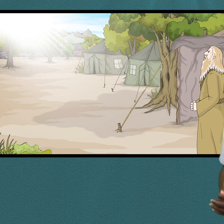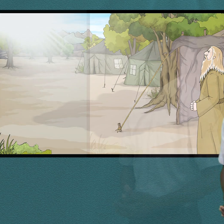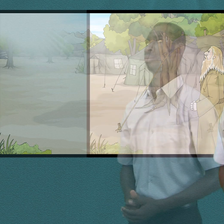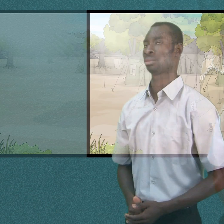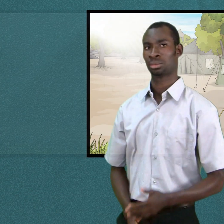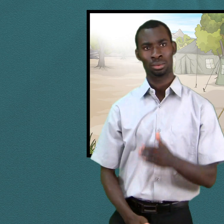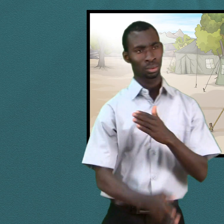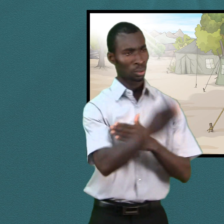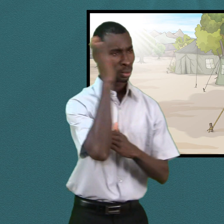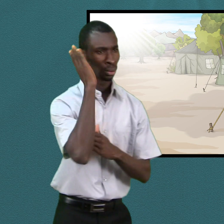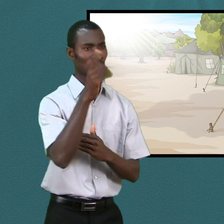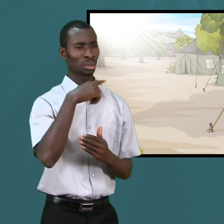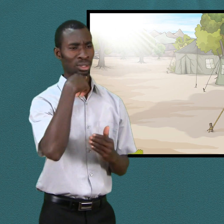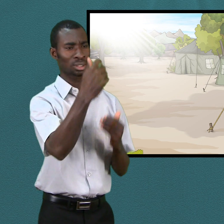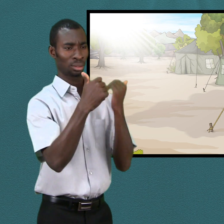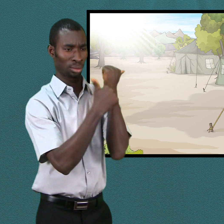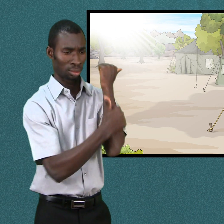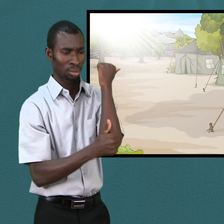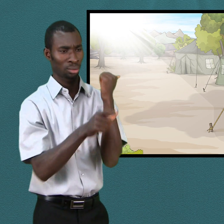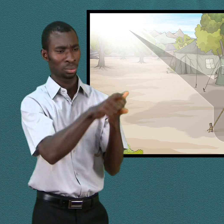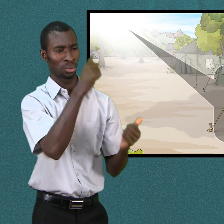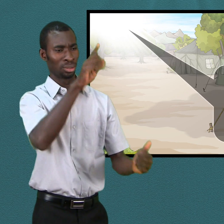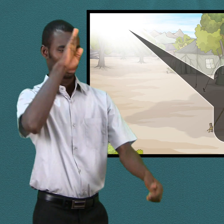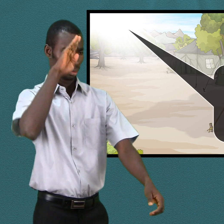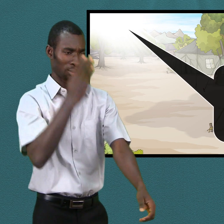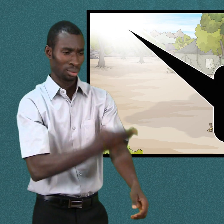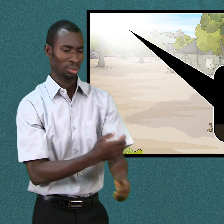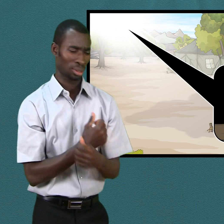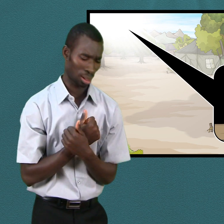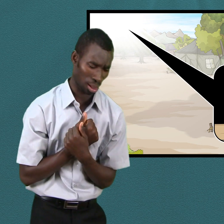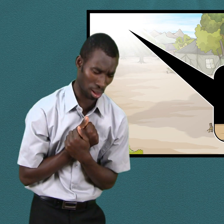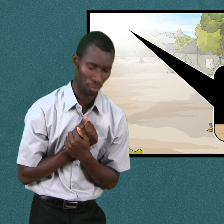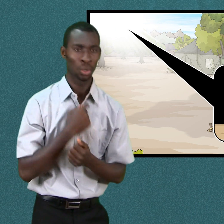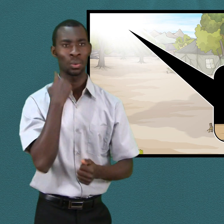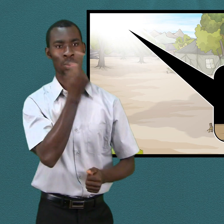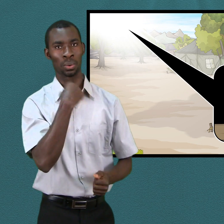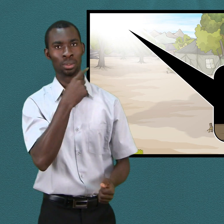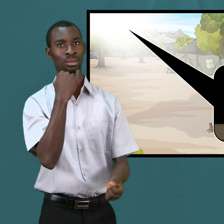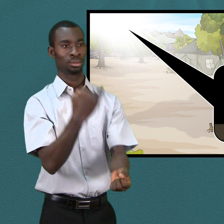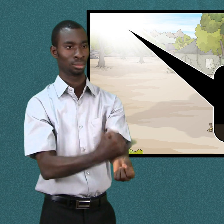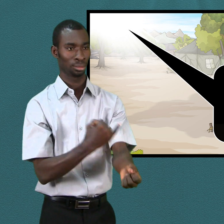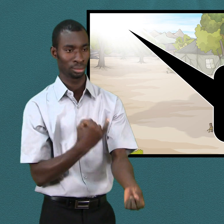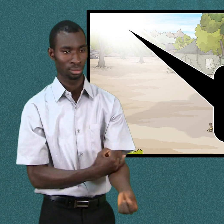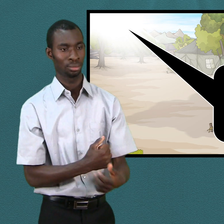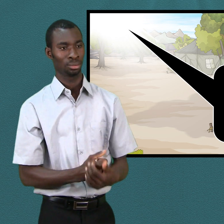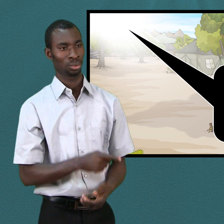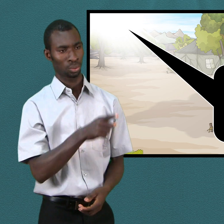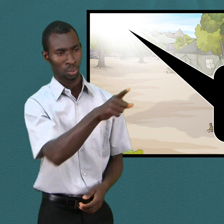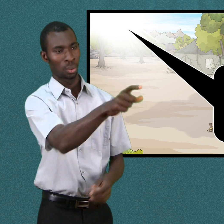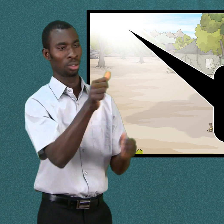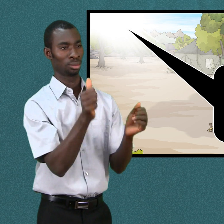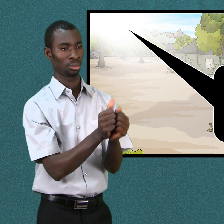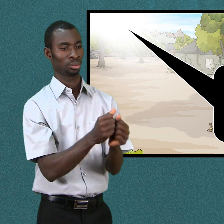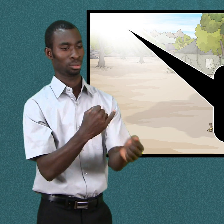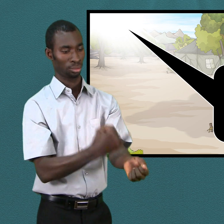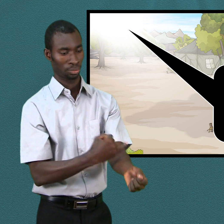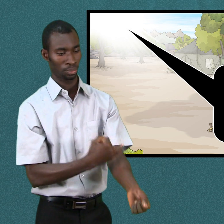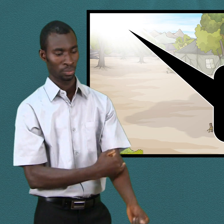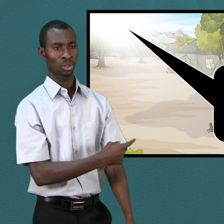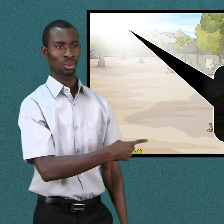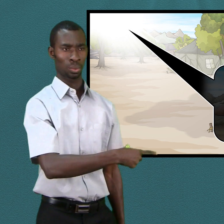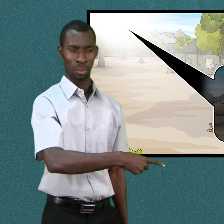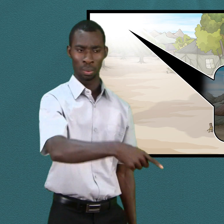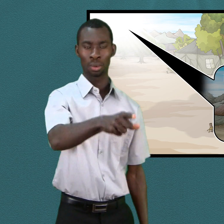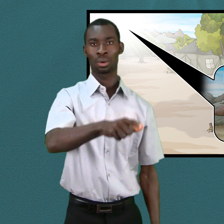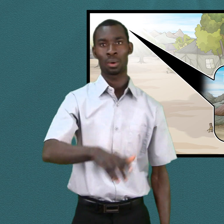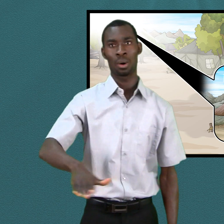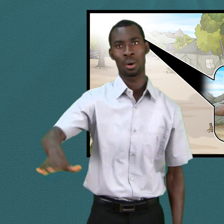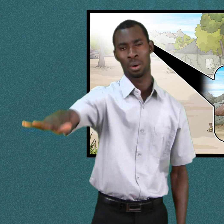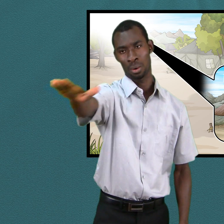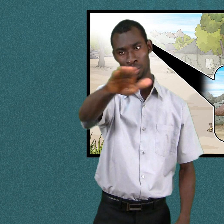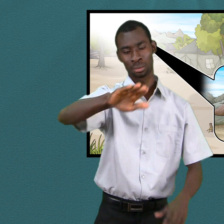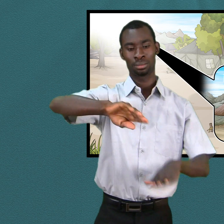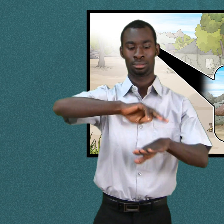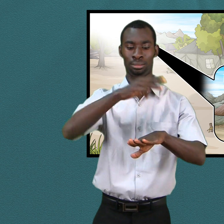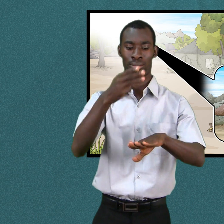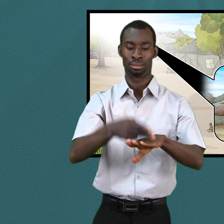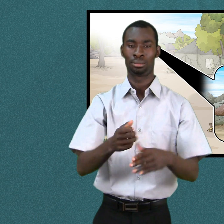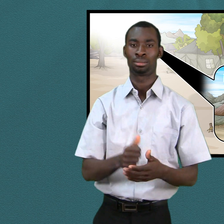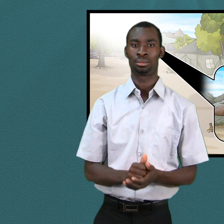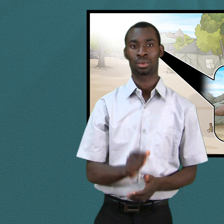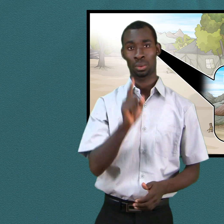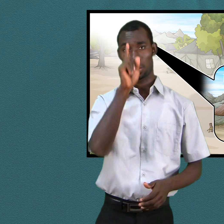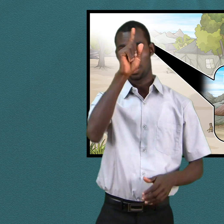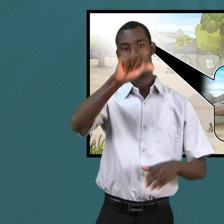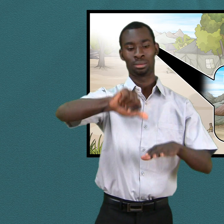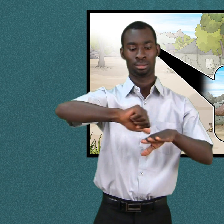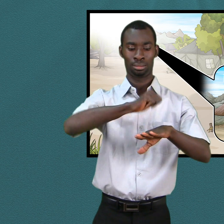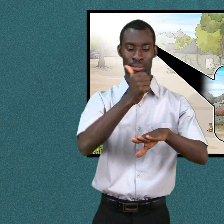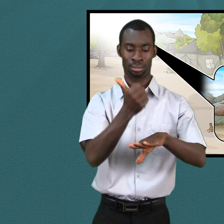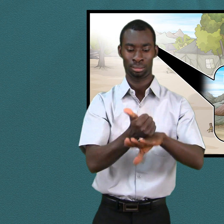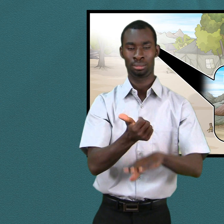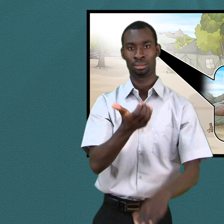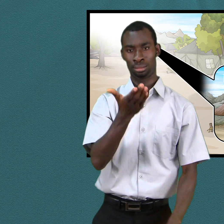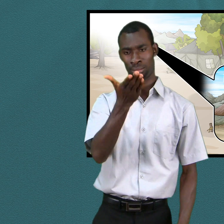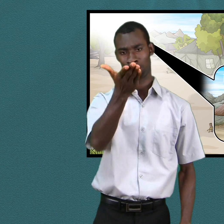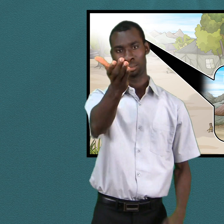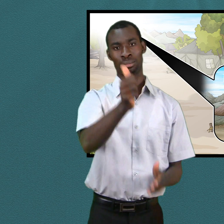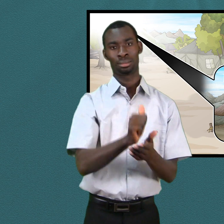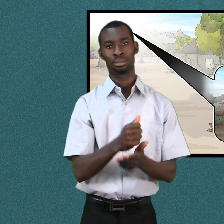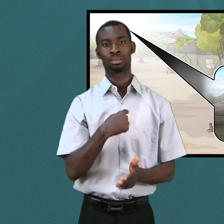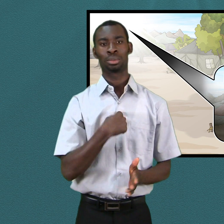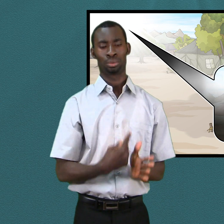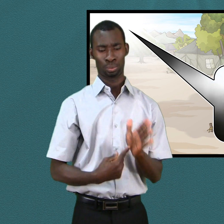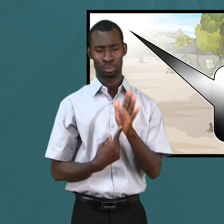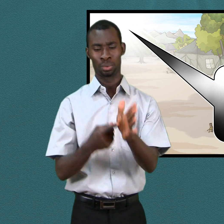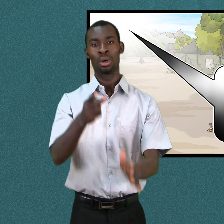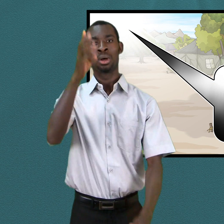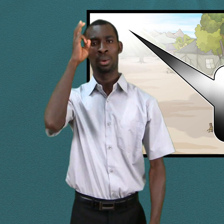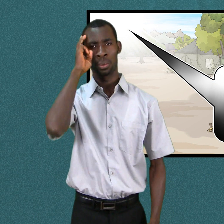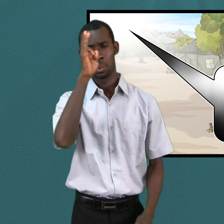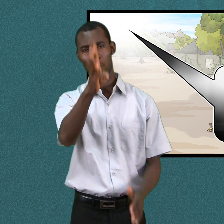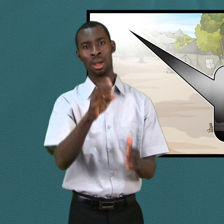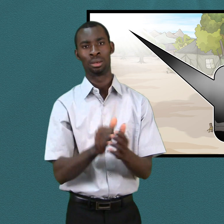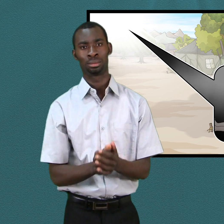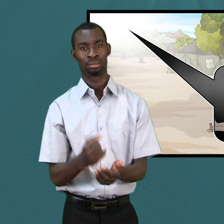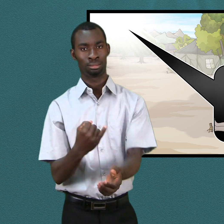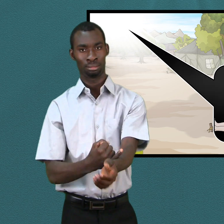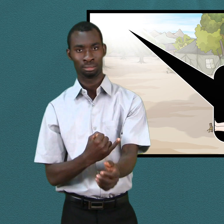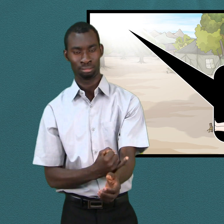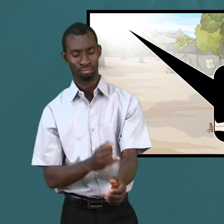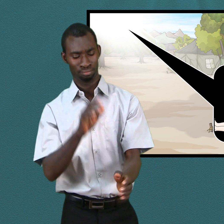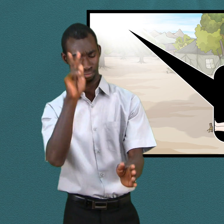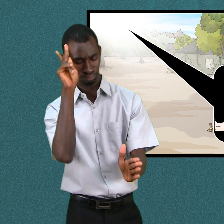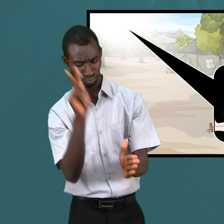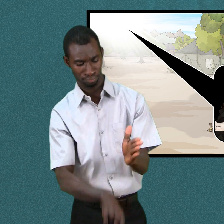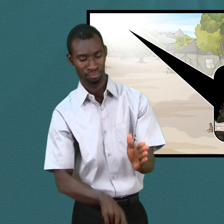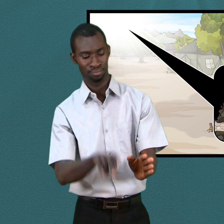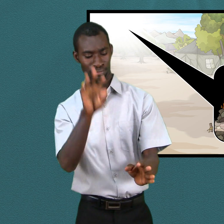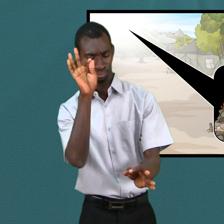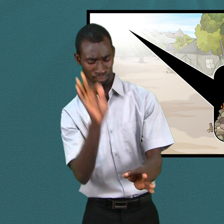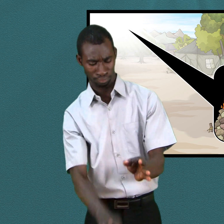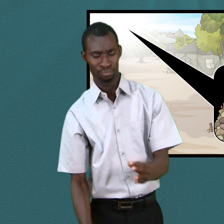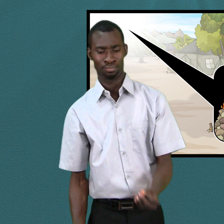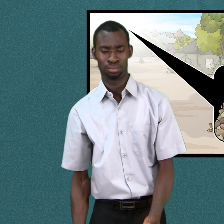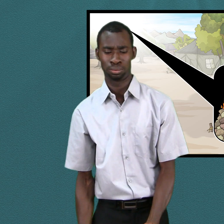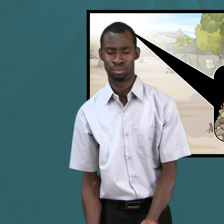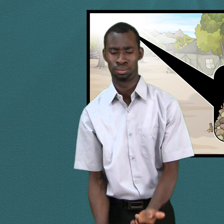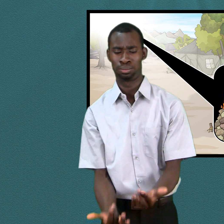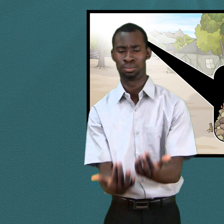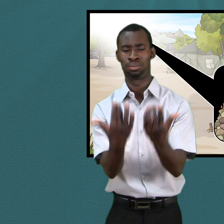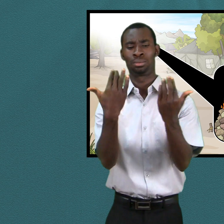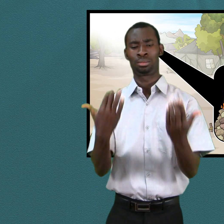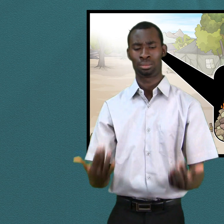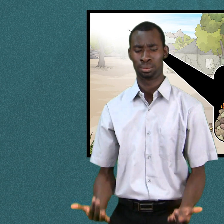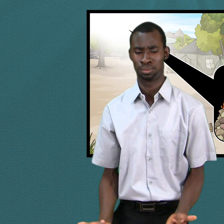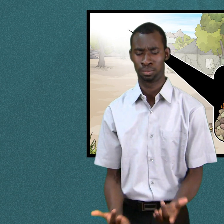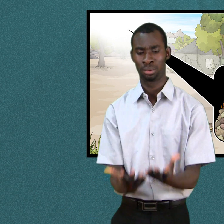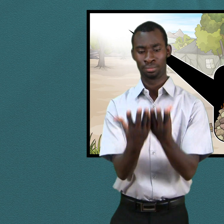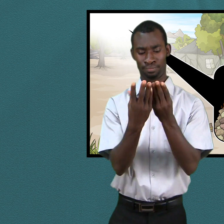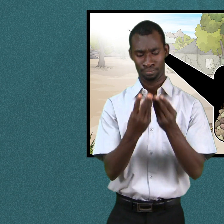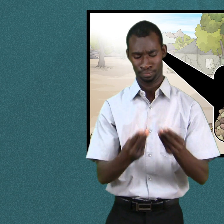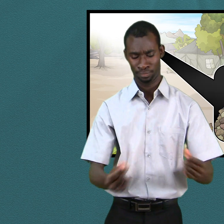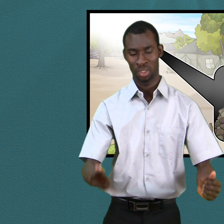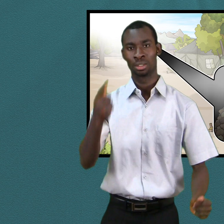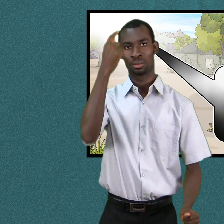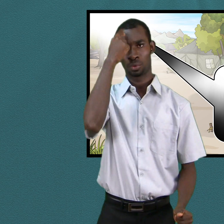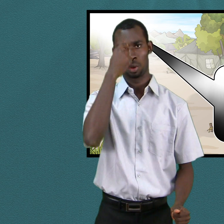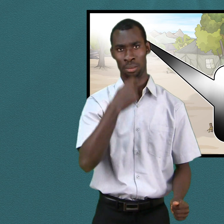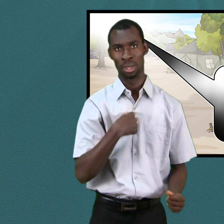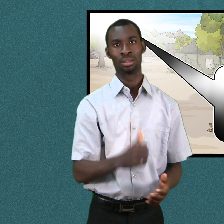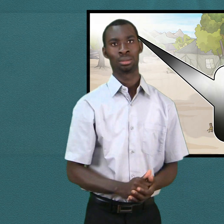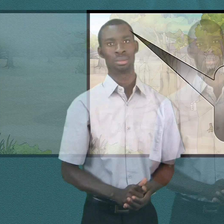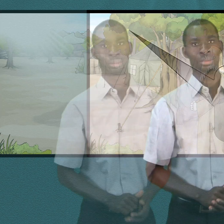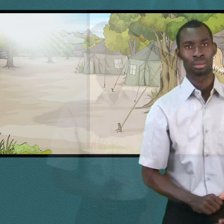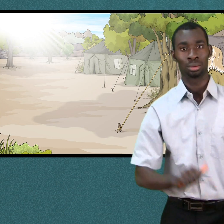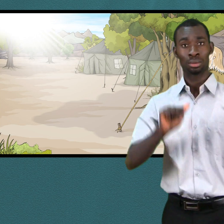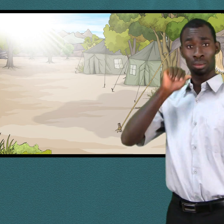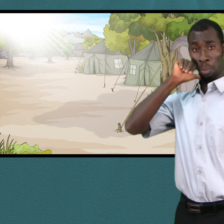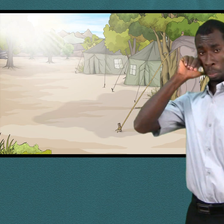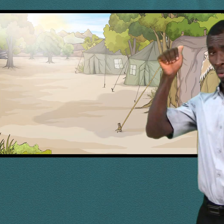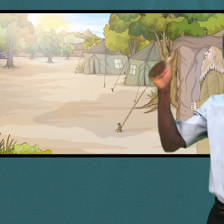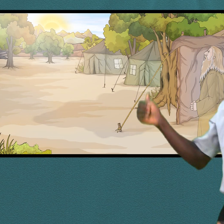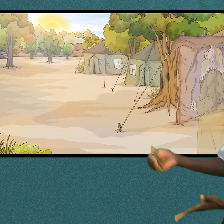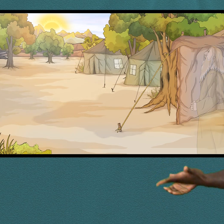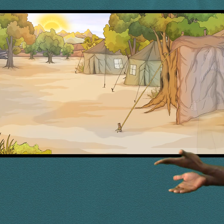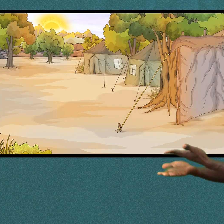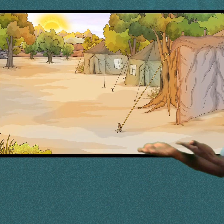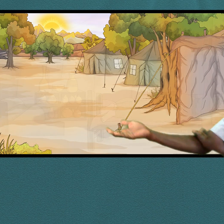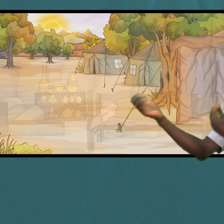“Take your son,” God said, “your only son Isaac, whom you love, and go to the land of Moriah. Offer him there as a burnt offering on one of the mountains, which I will show you.”